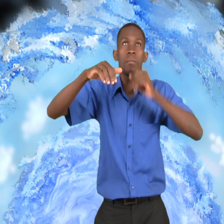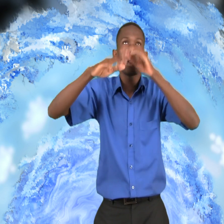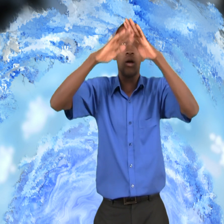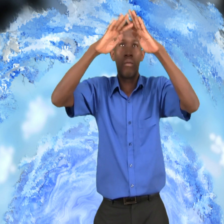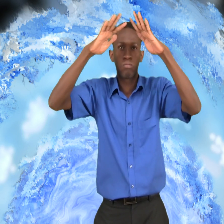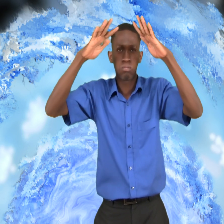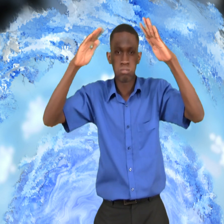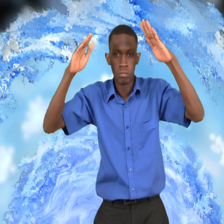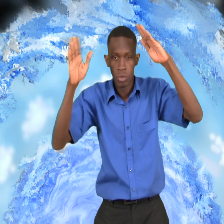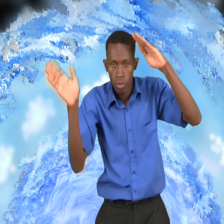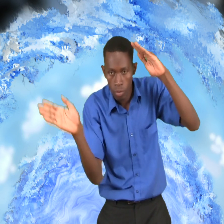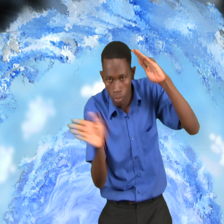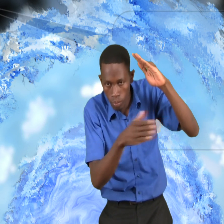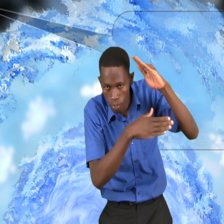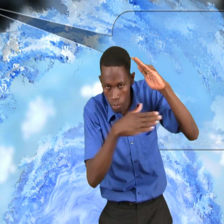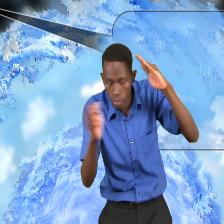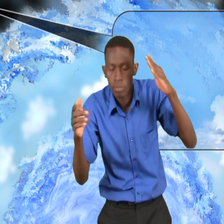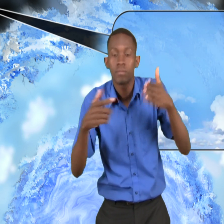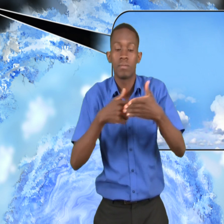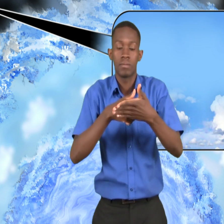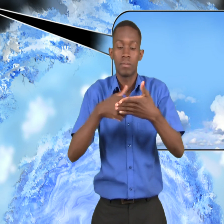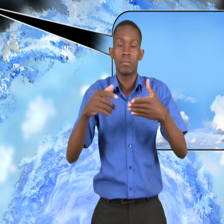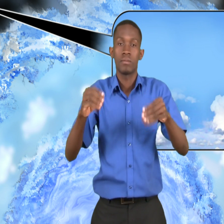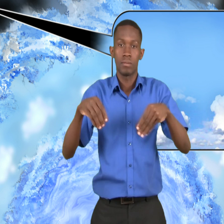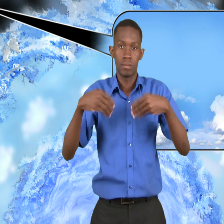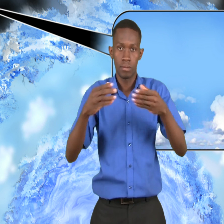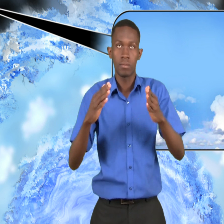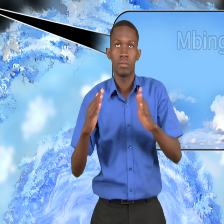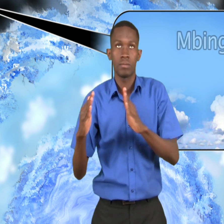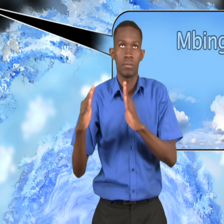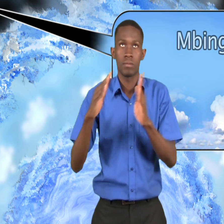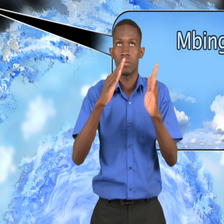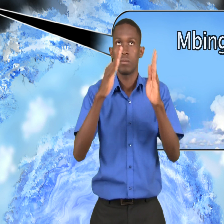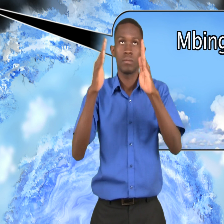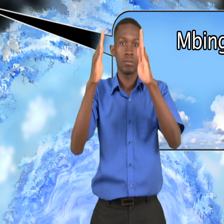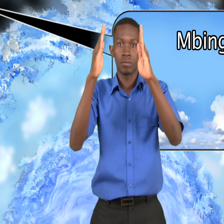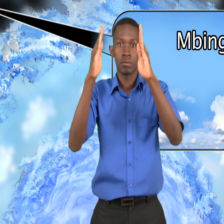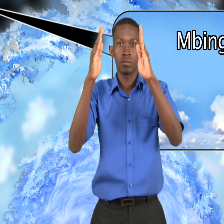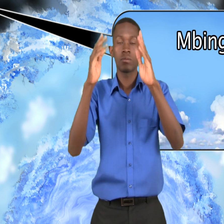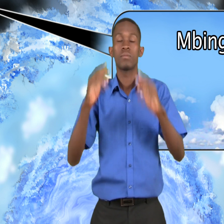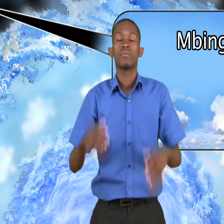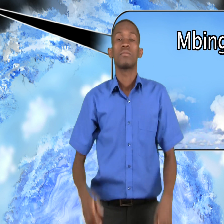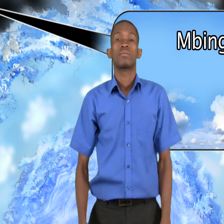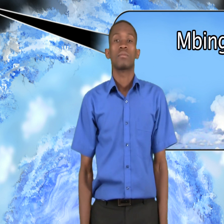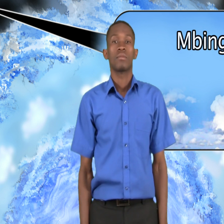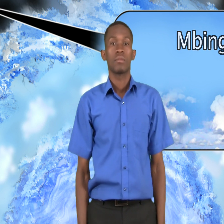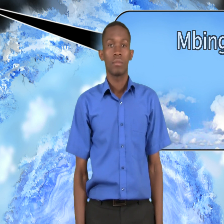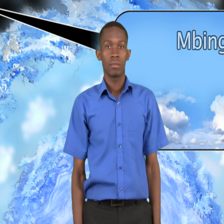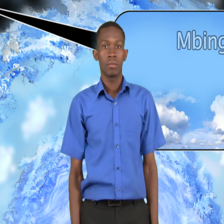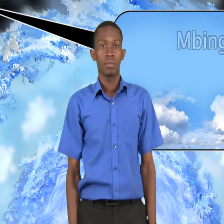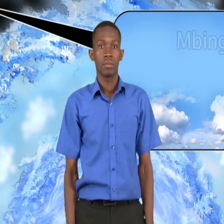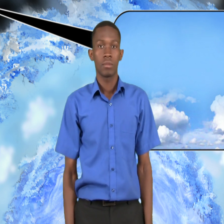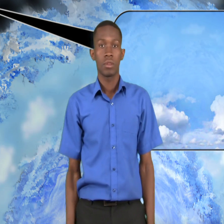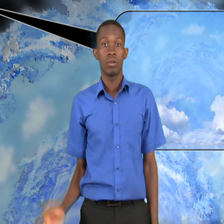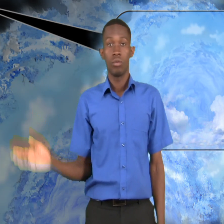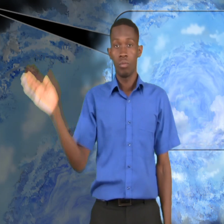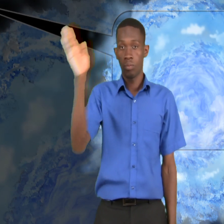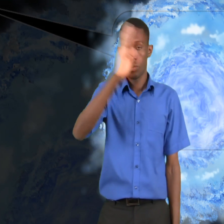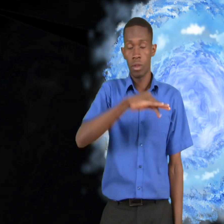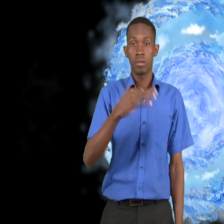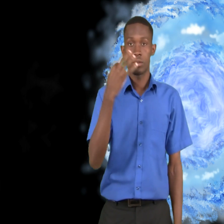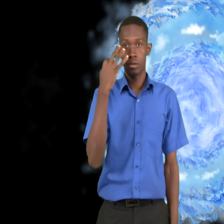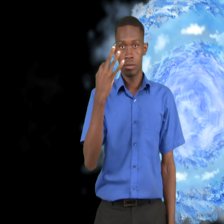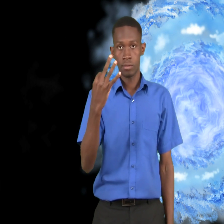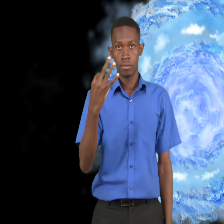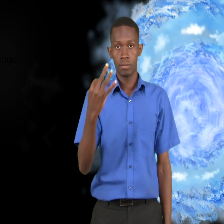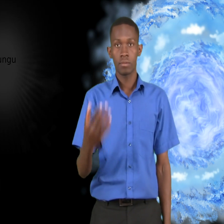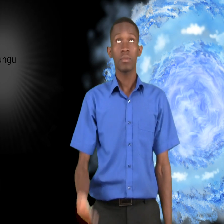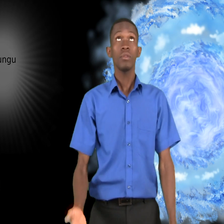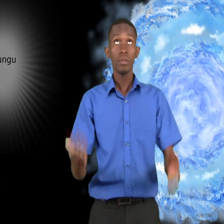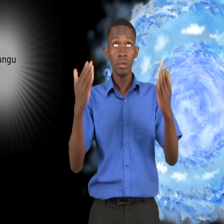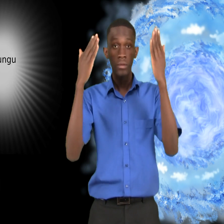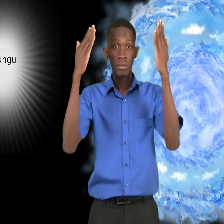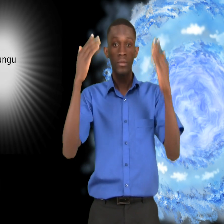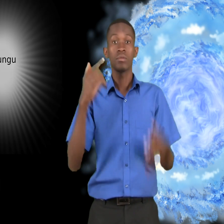God called the expanse “sky.” And there was evening, and there was morning—the second day.